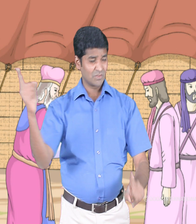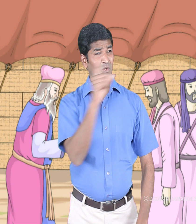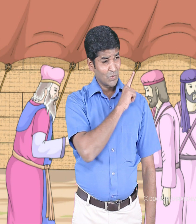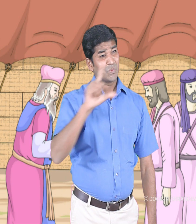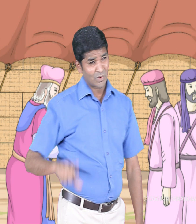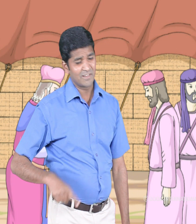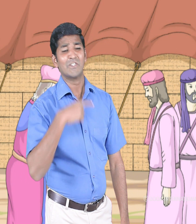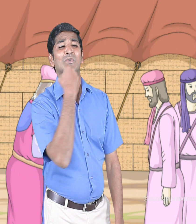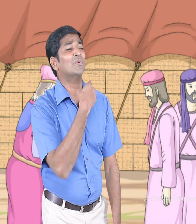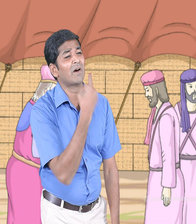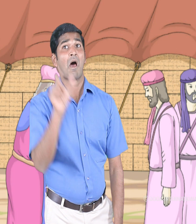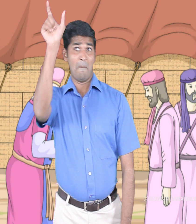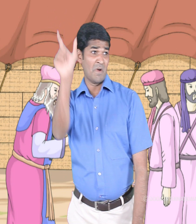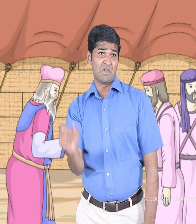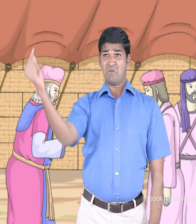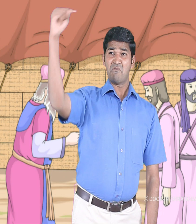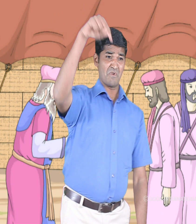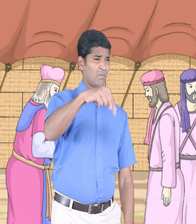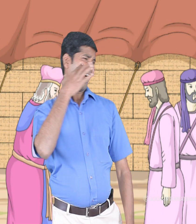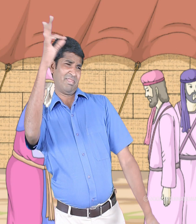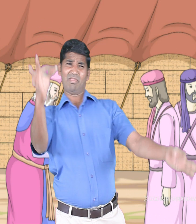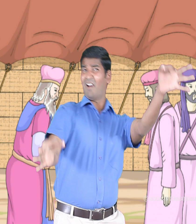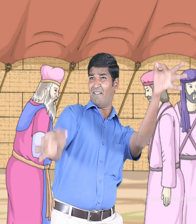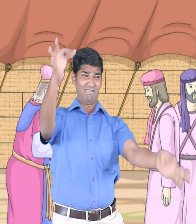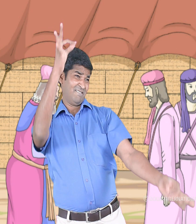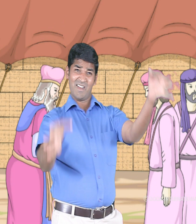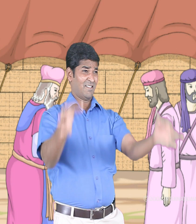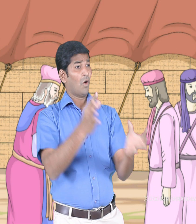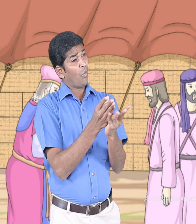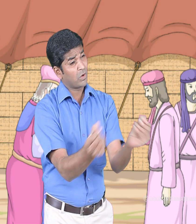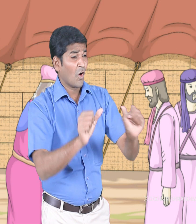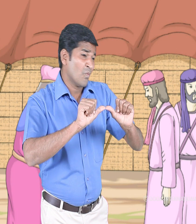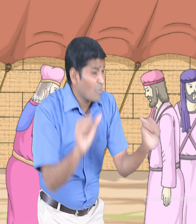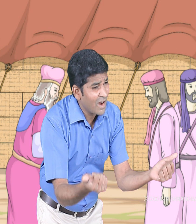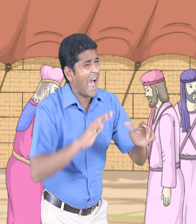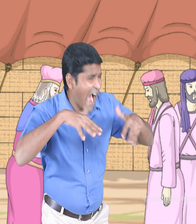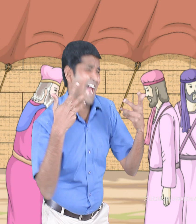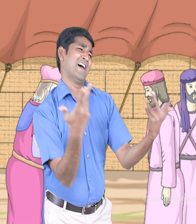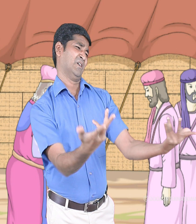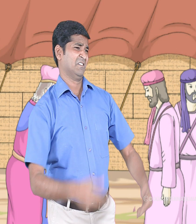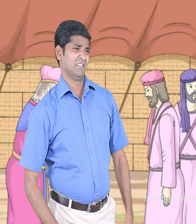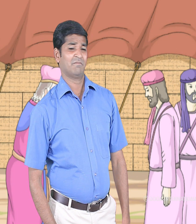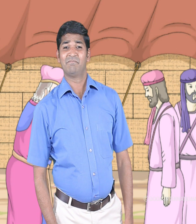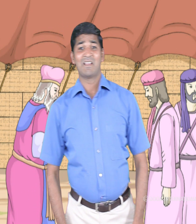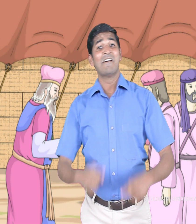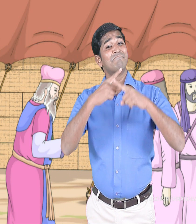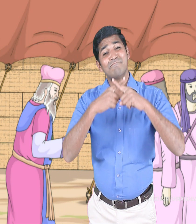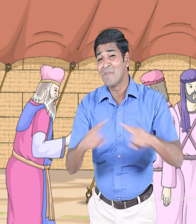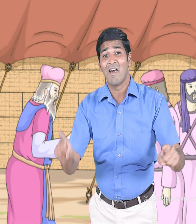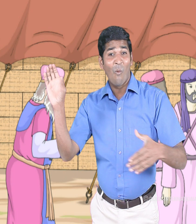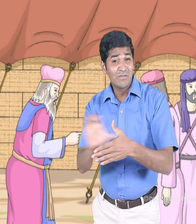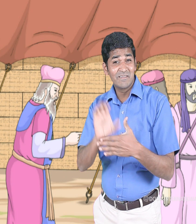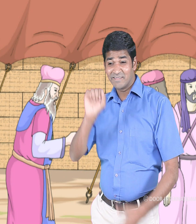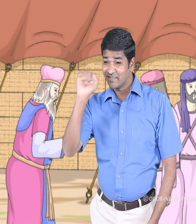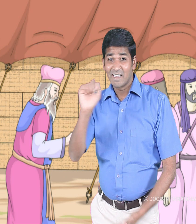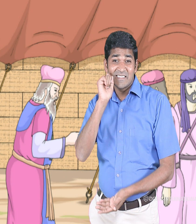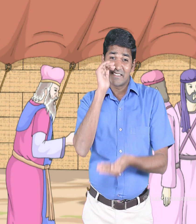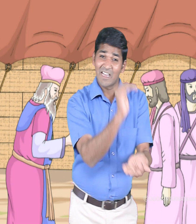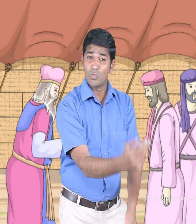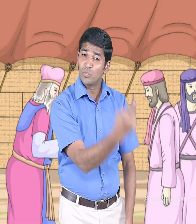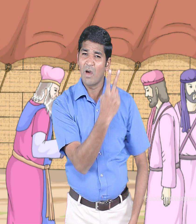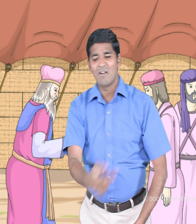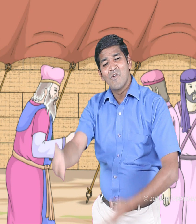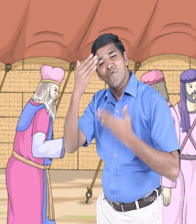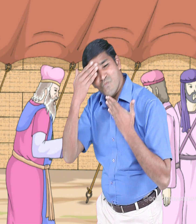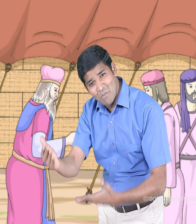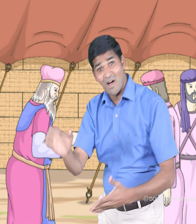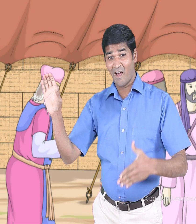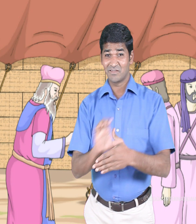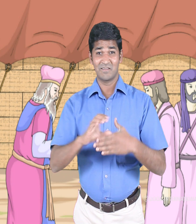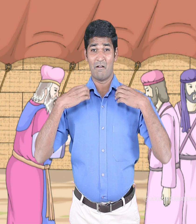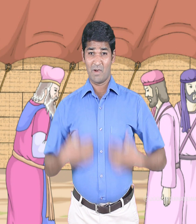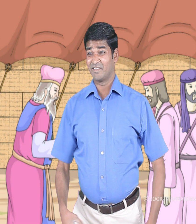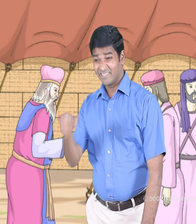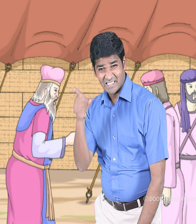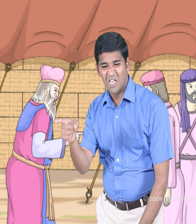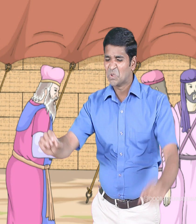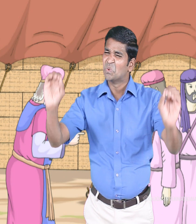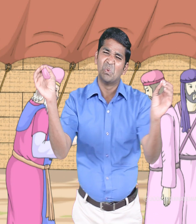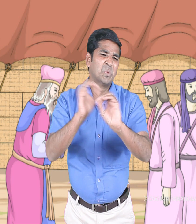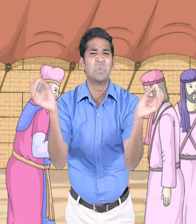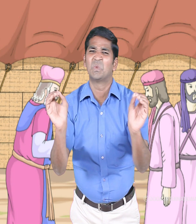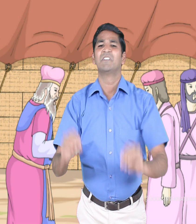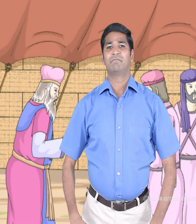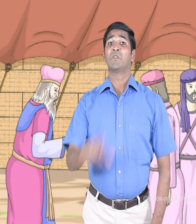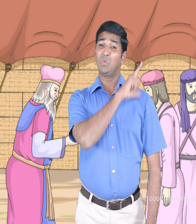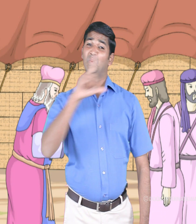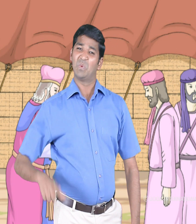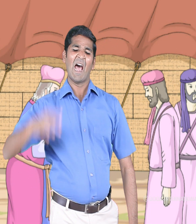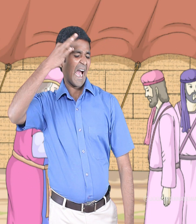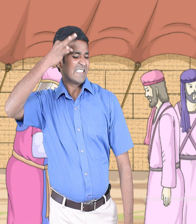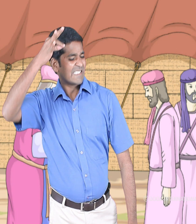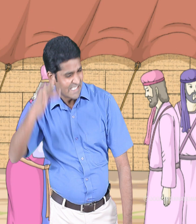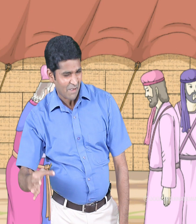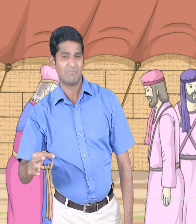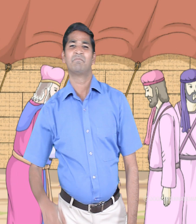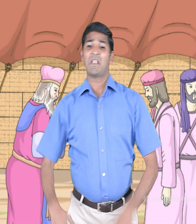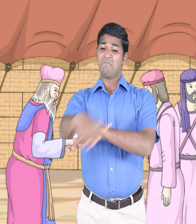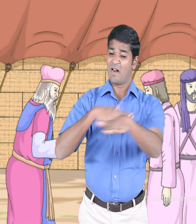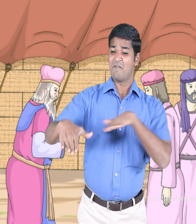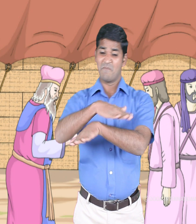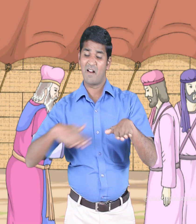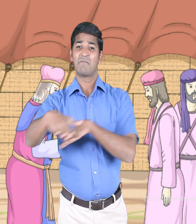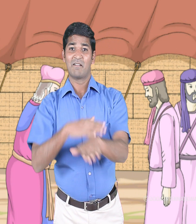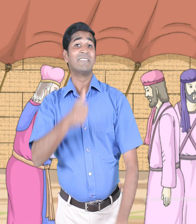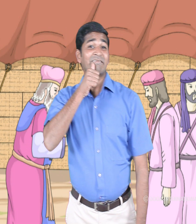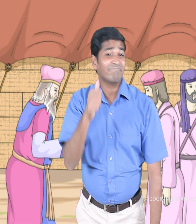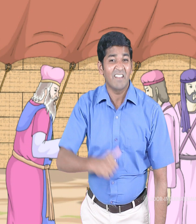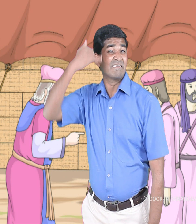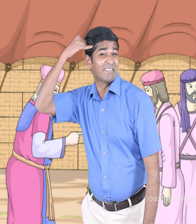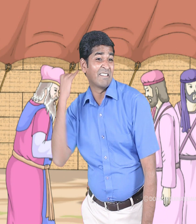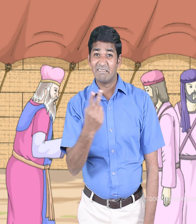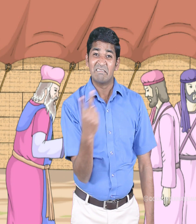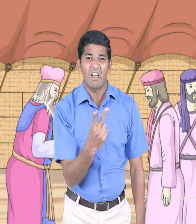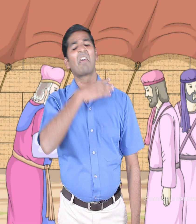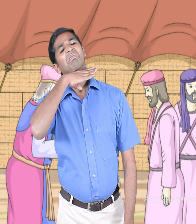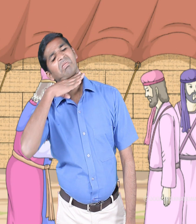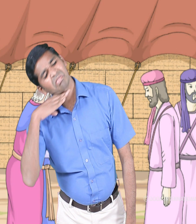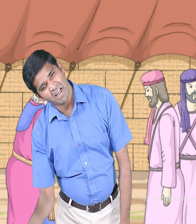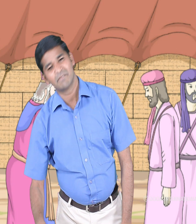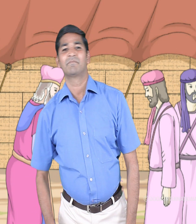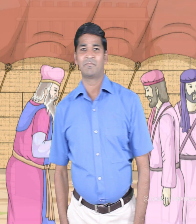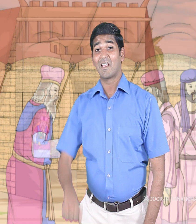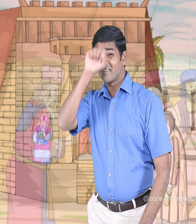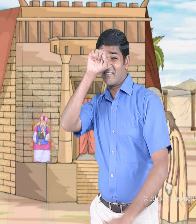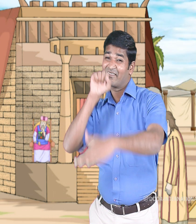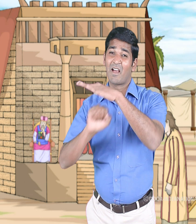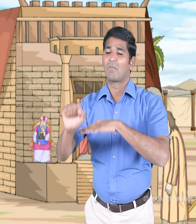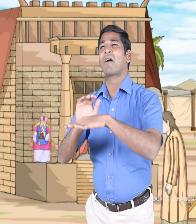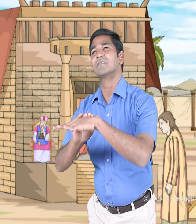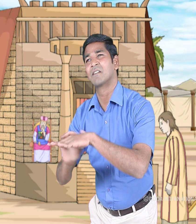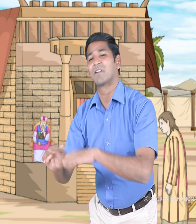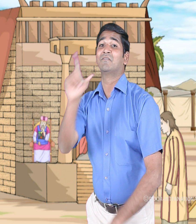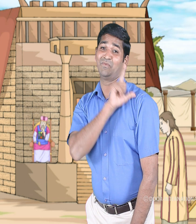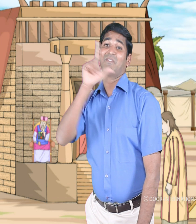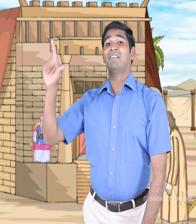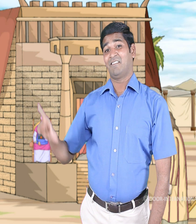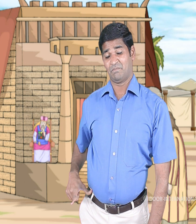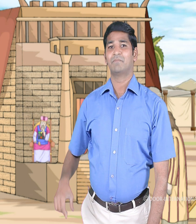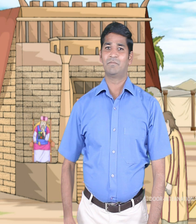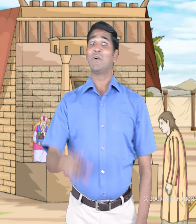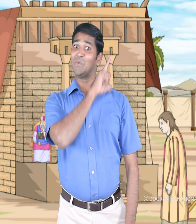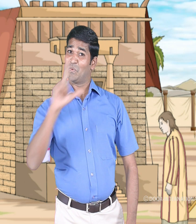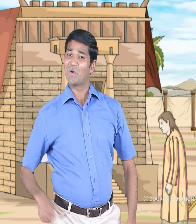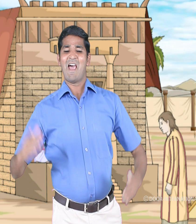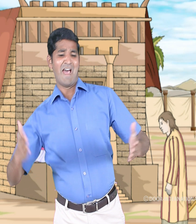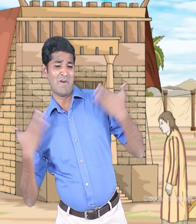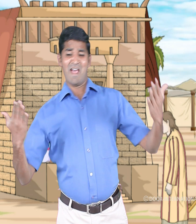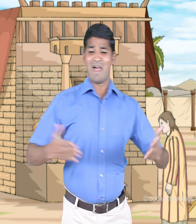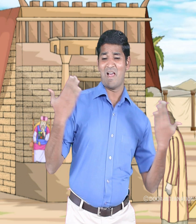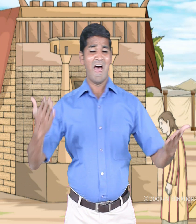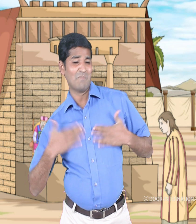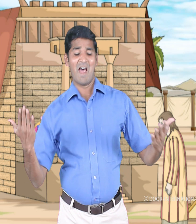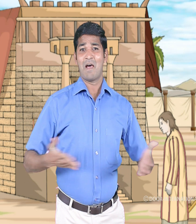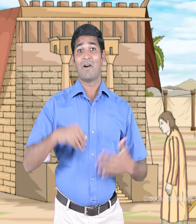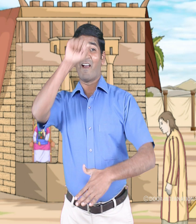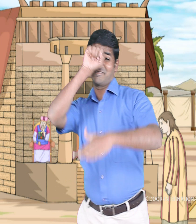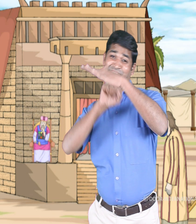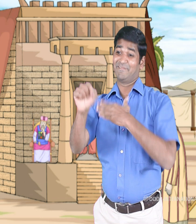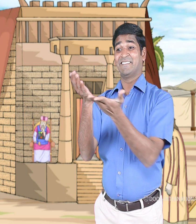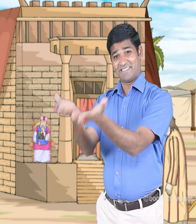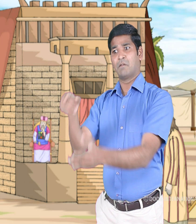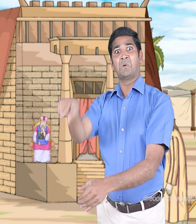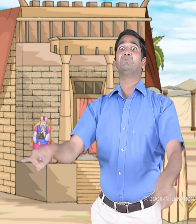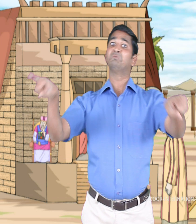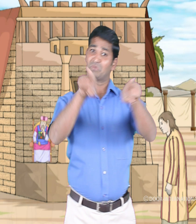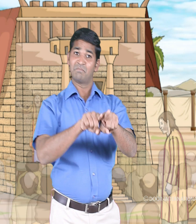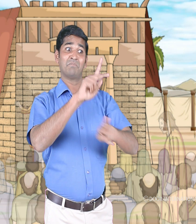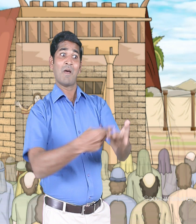but if a man sins against the LORD, who can intercede for him?” But they would not listen to their father, since the LORD intended to put them to death.